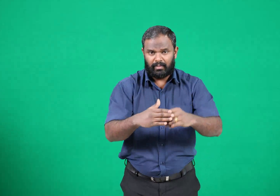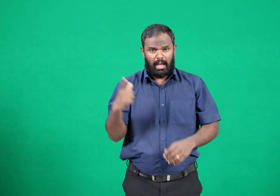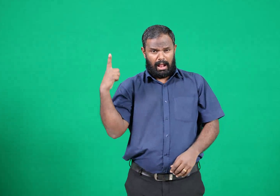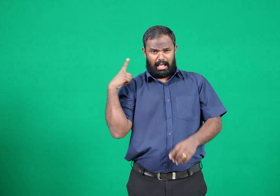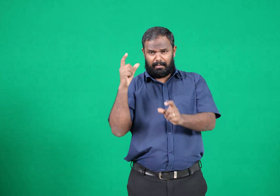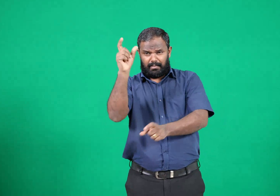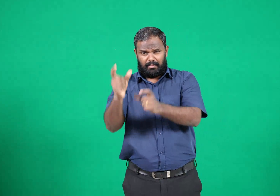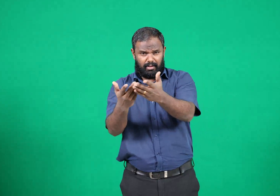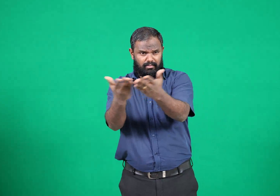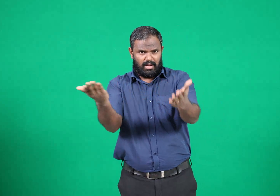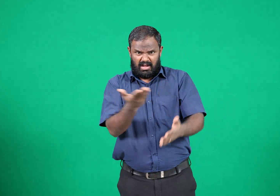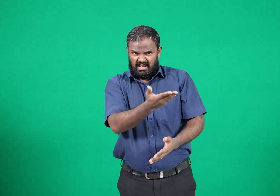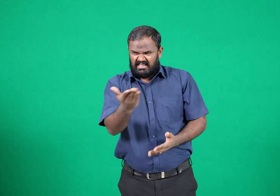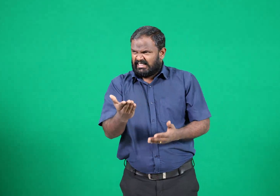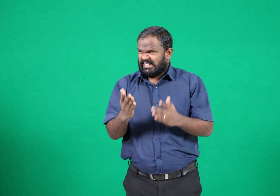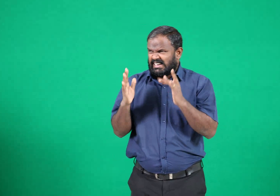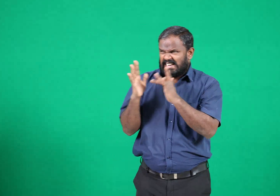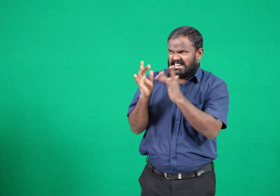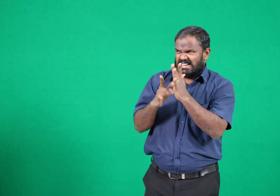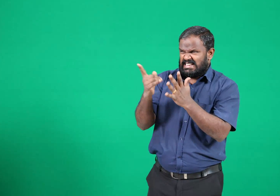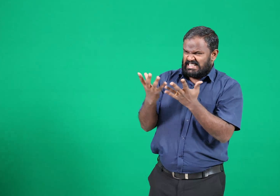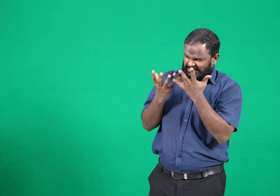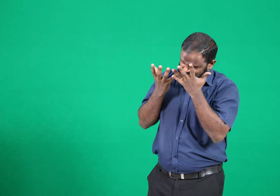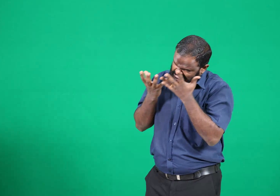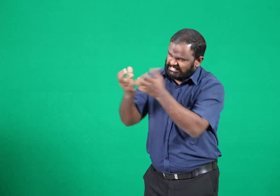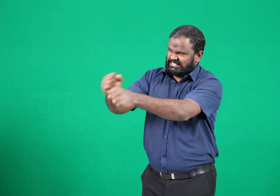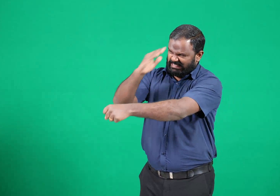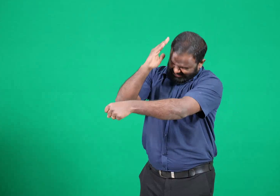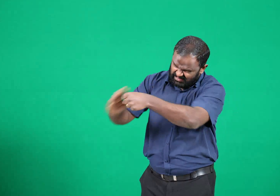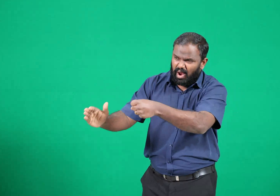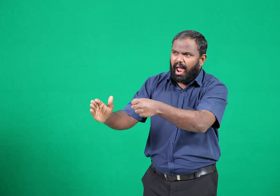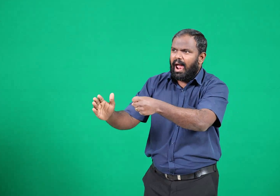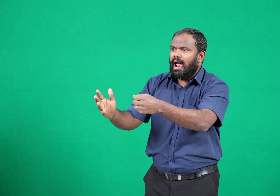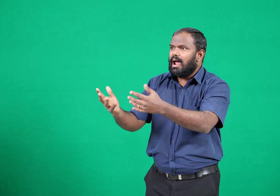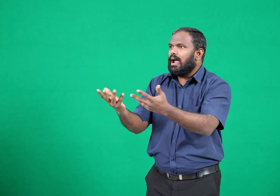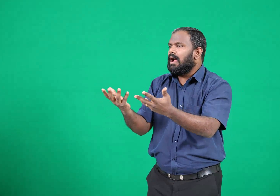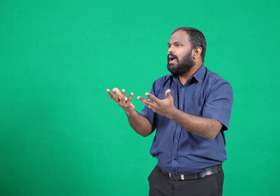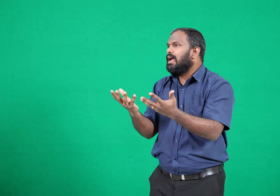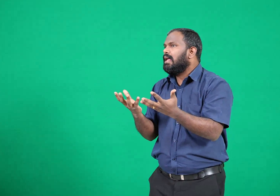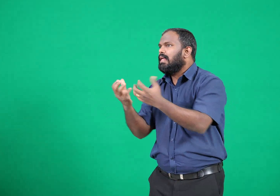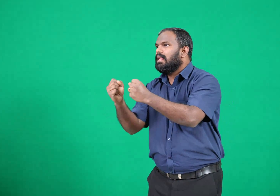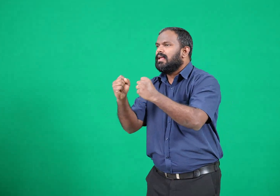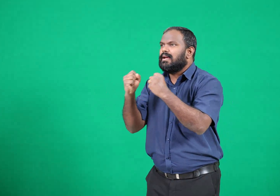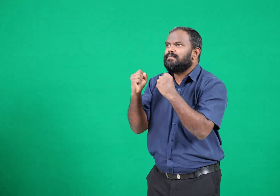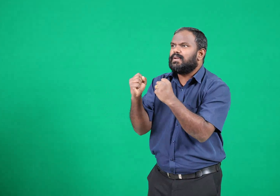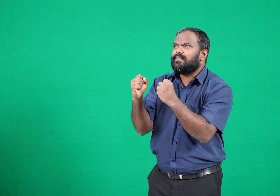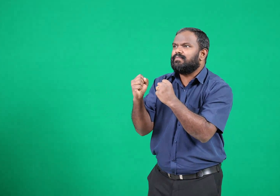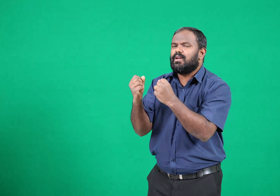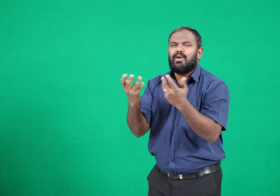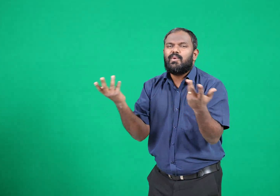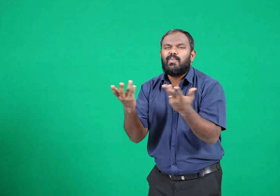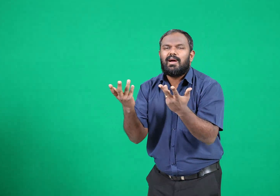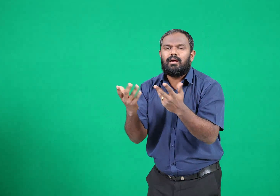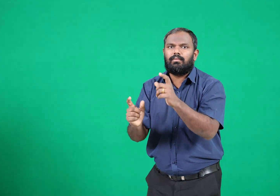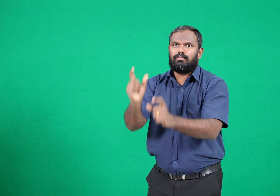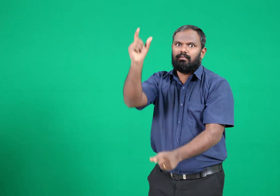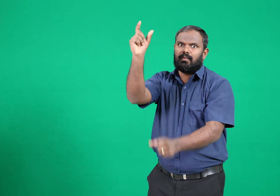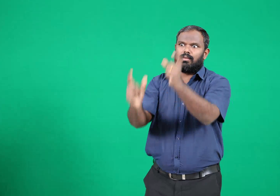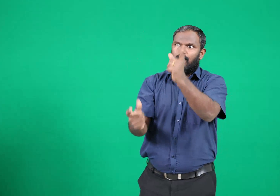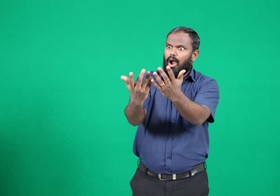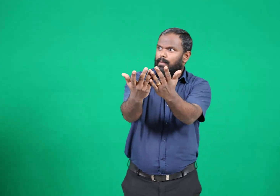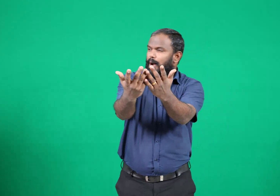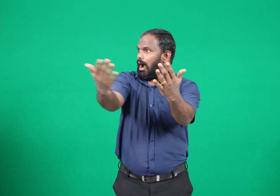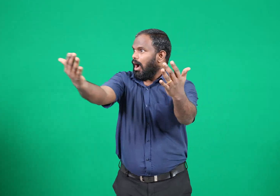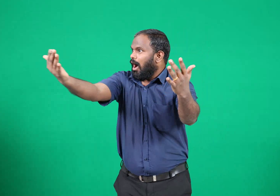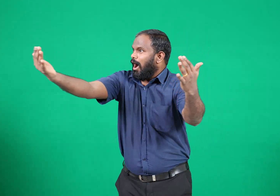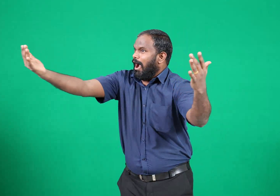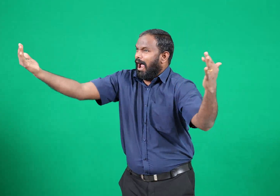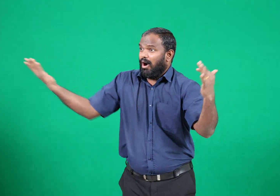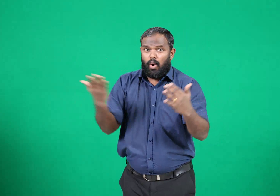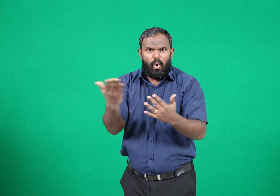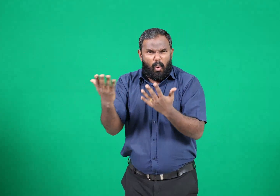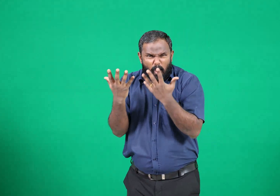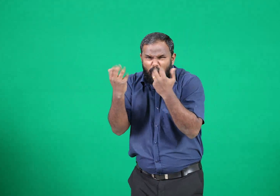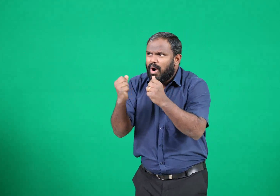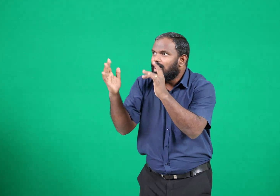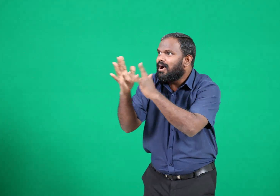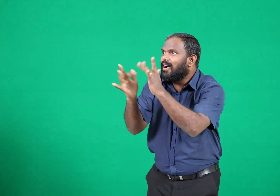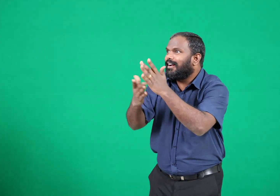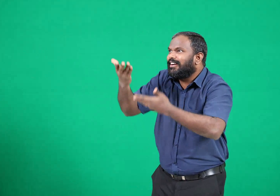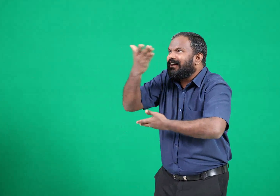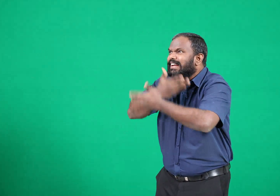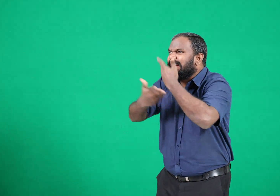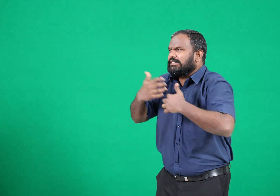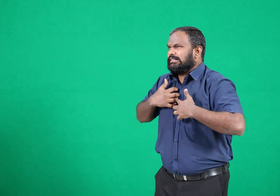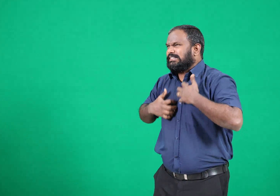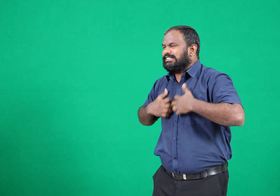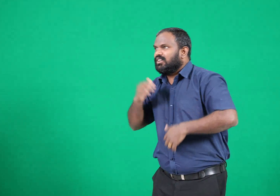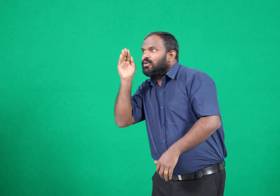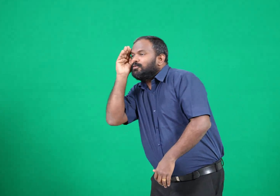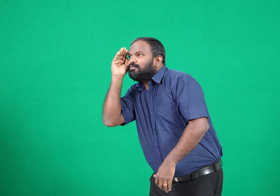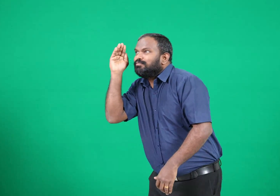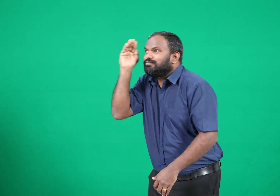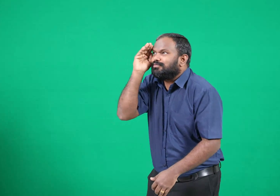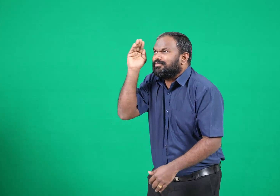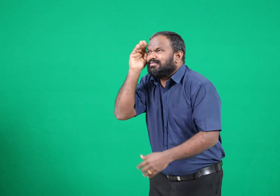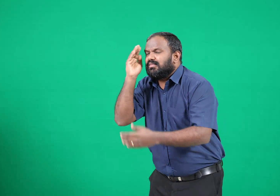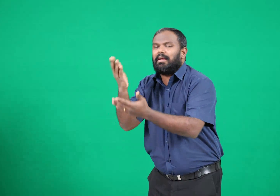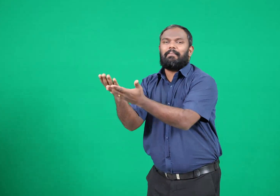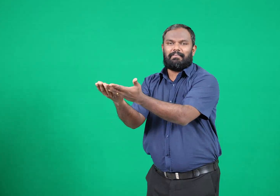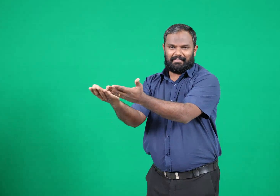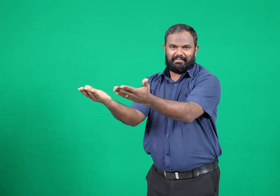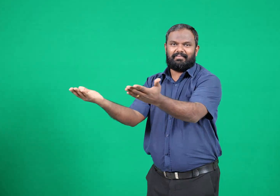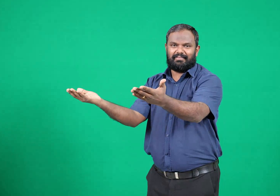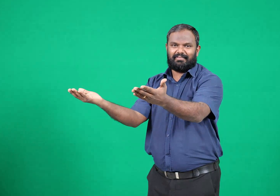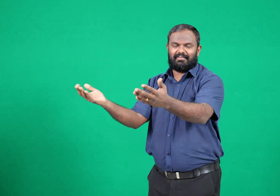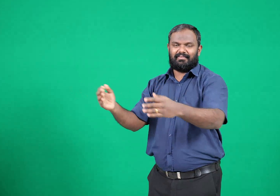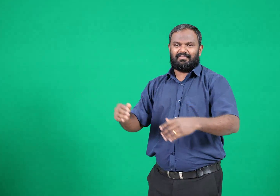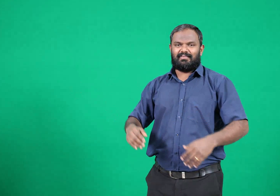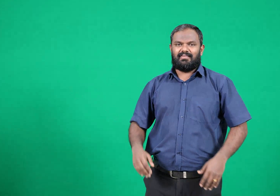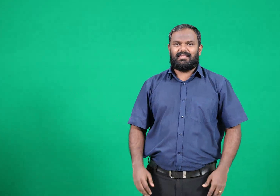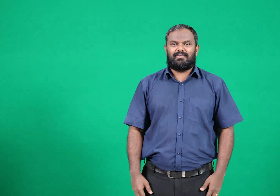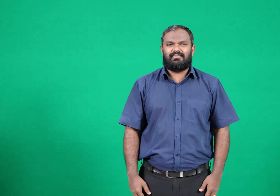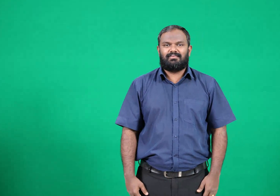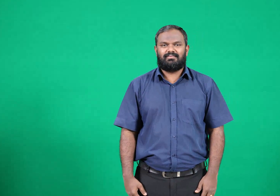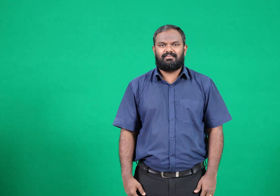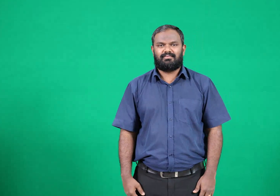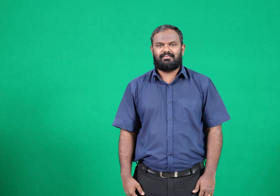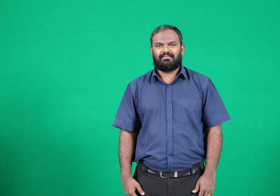Yet they could not find a way to do so, because all the people hung on His words.